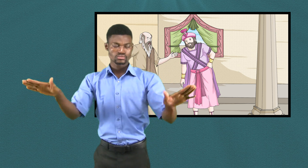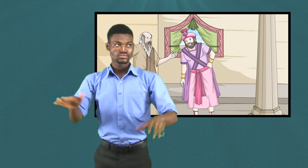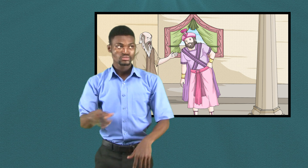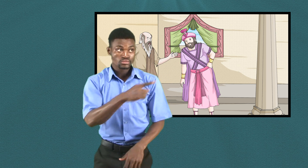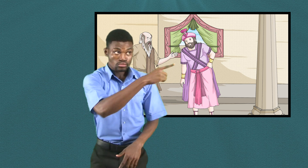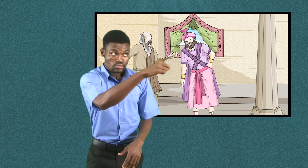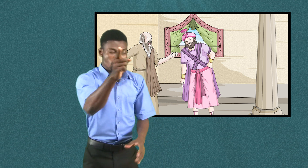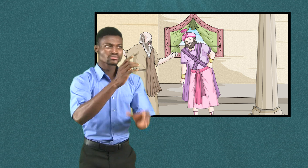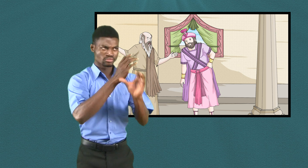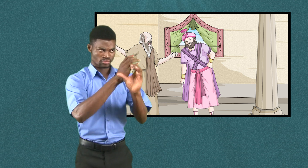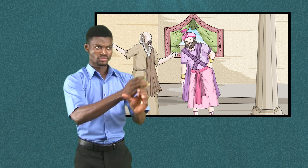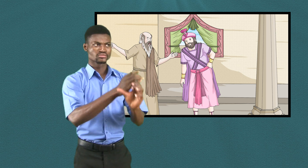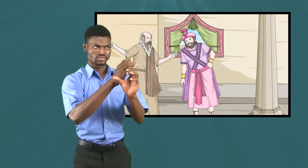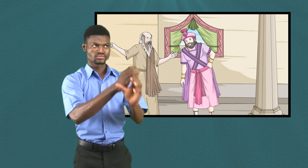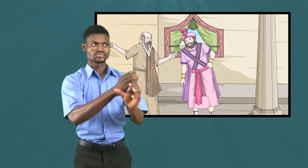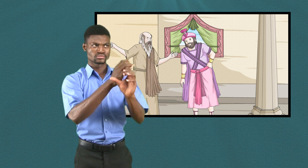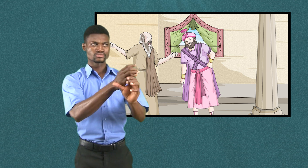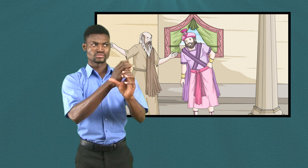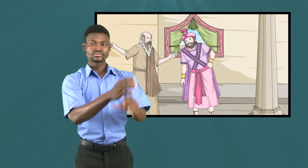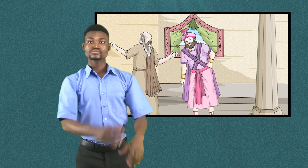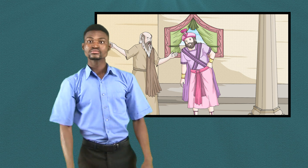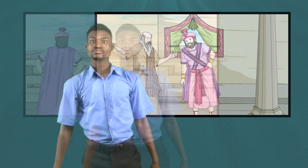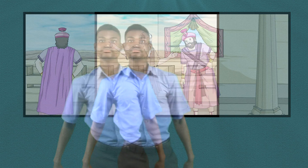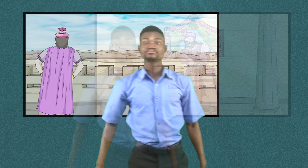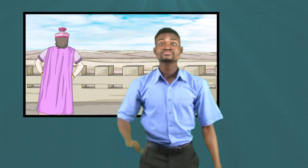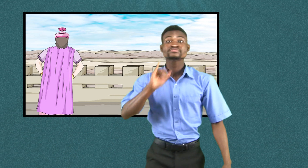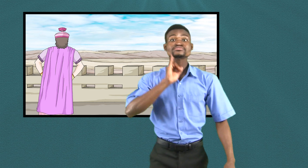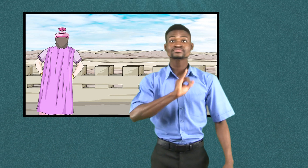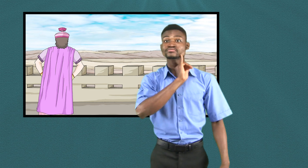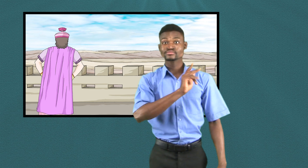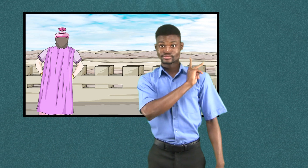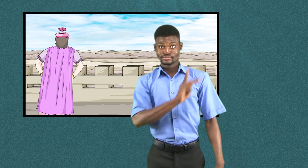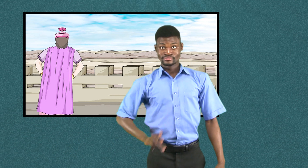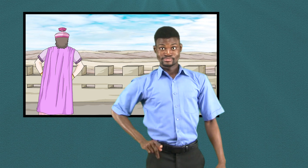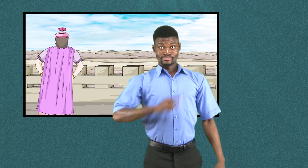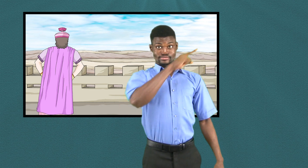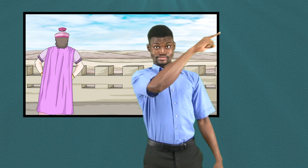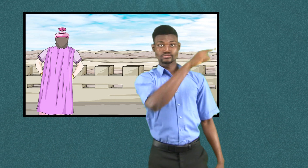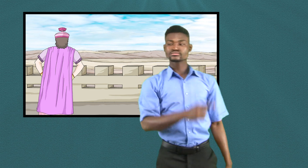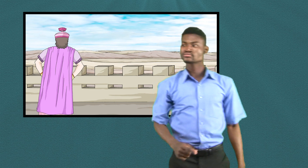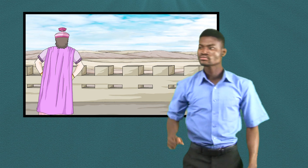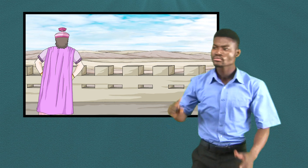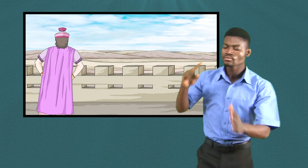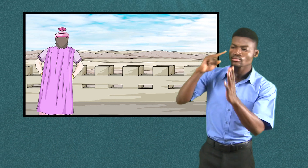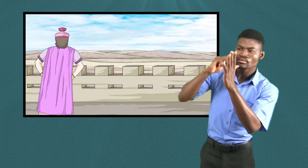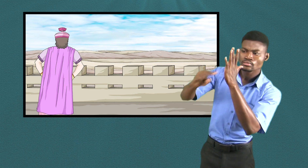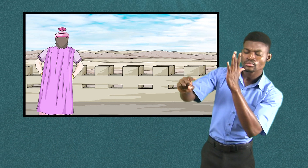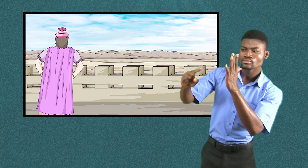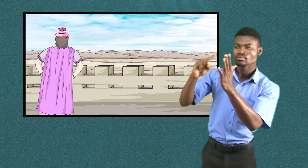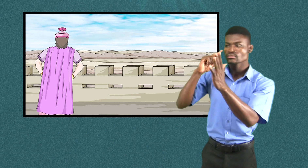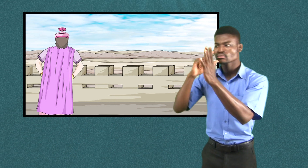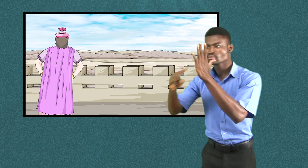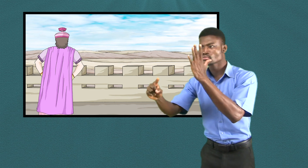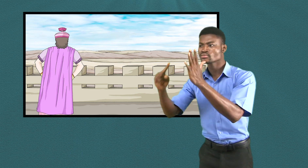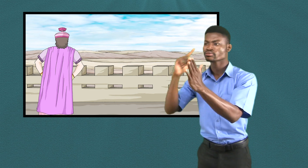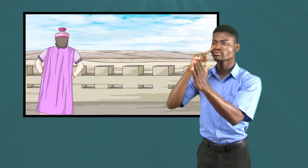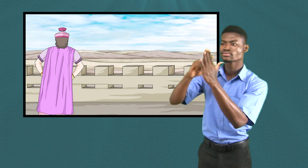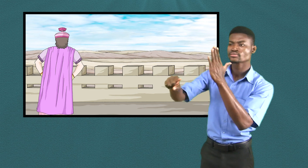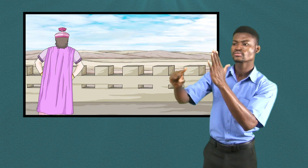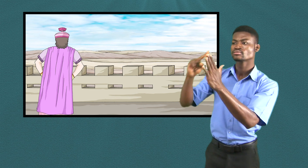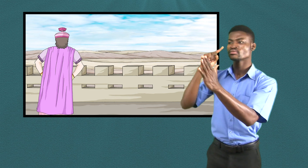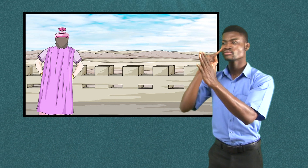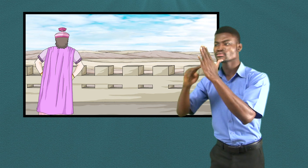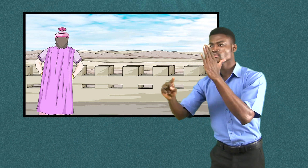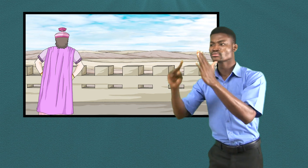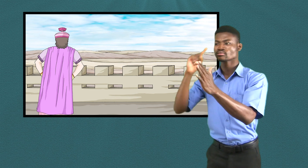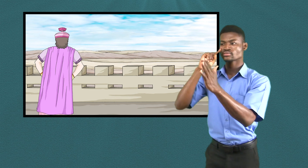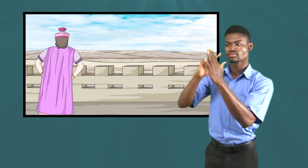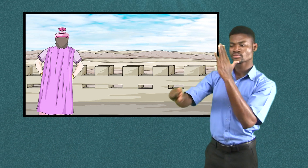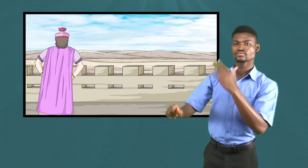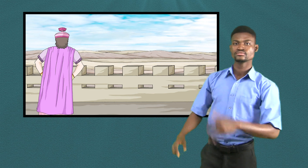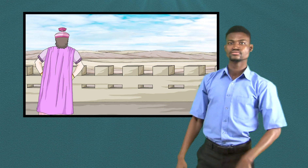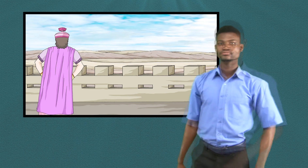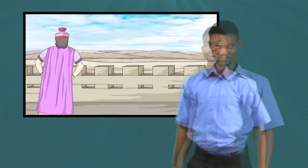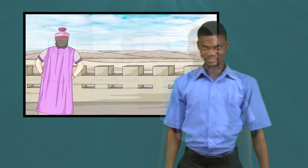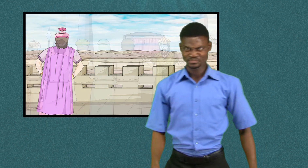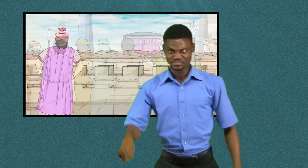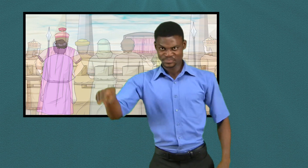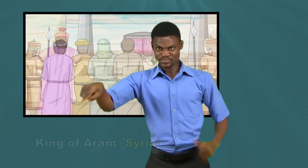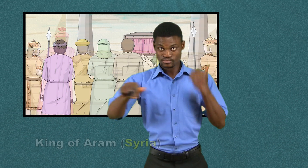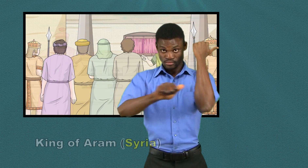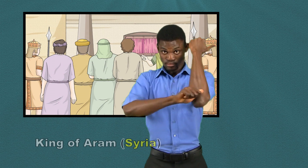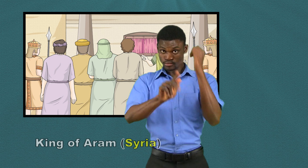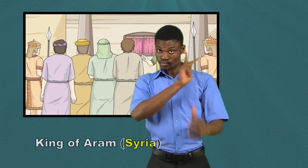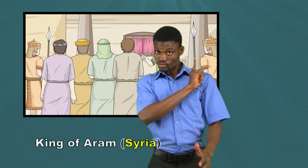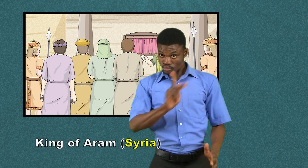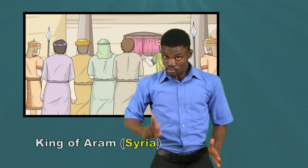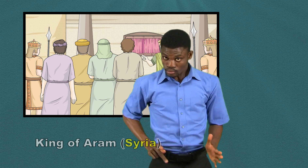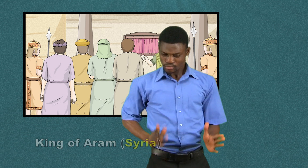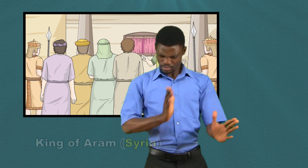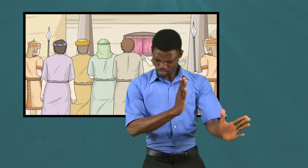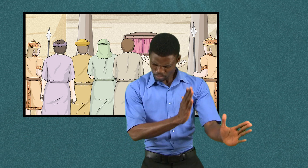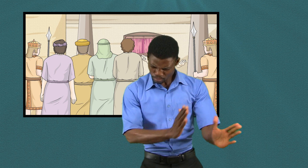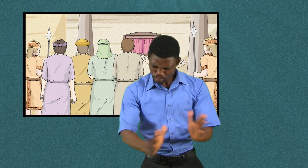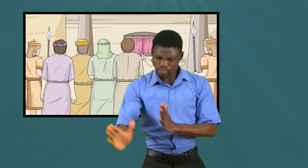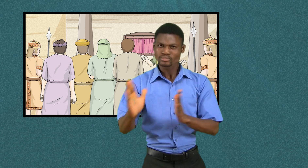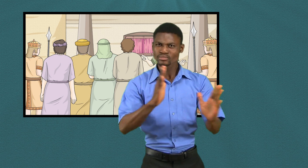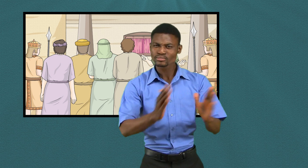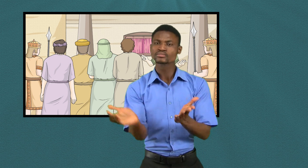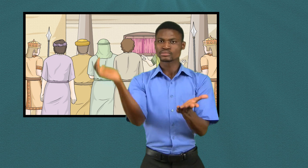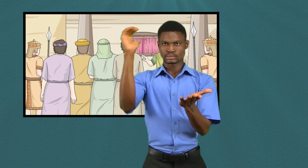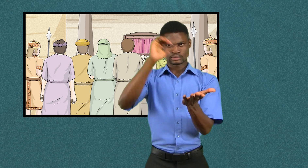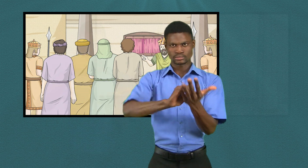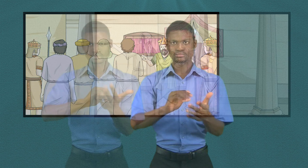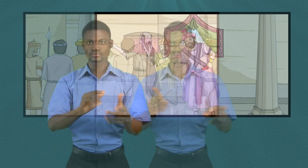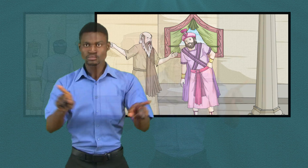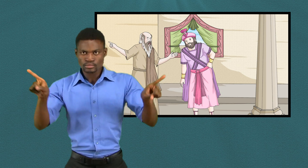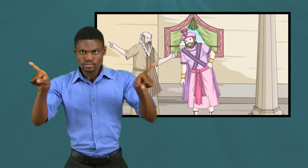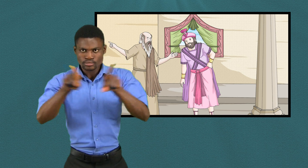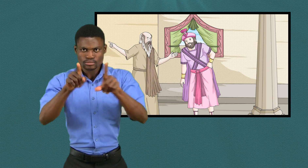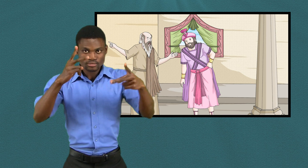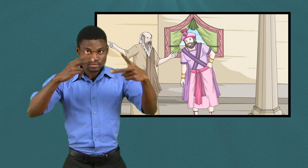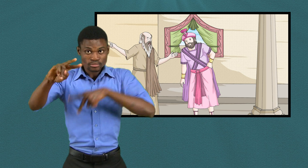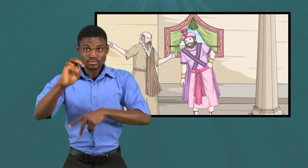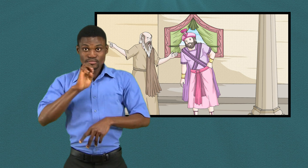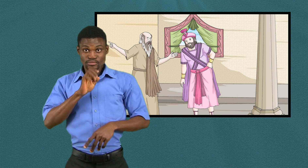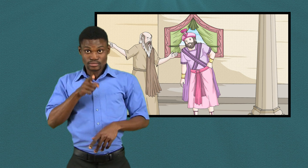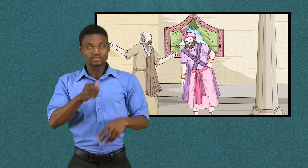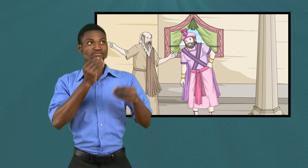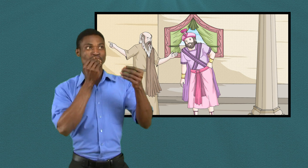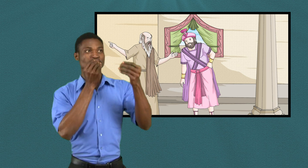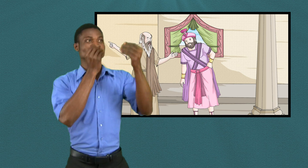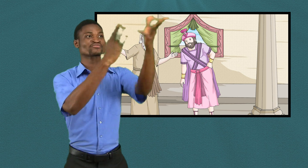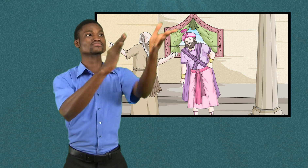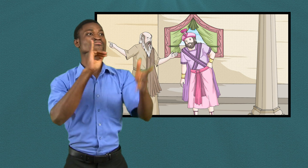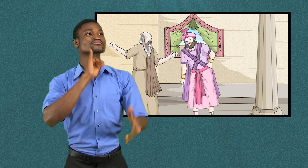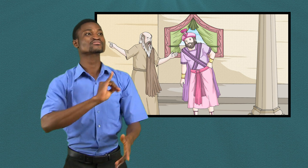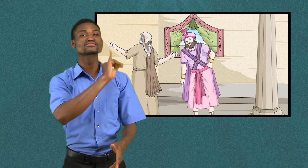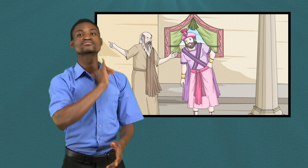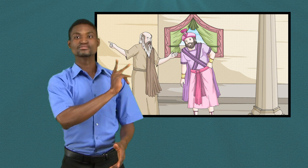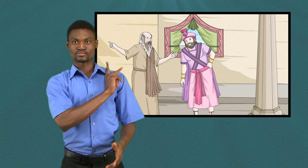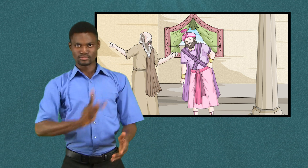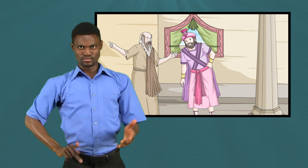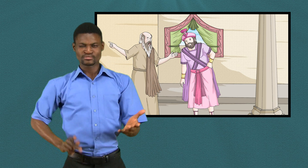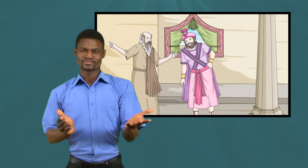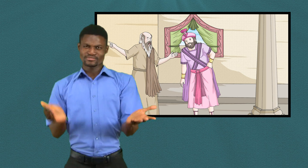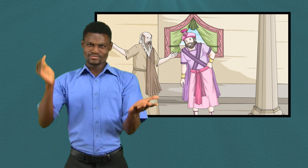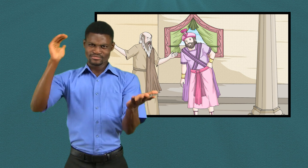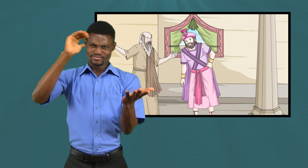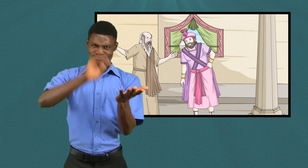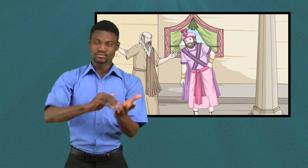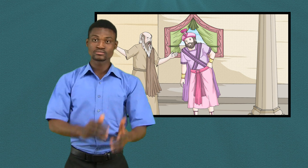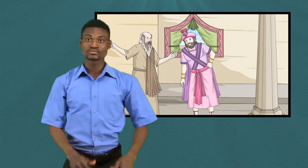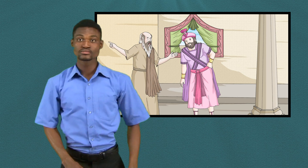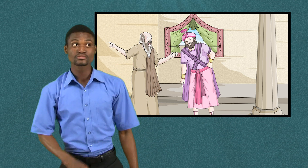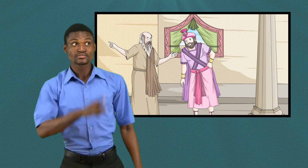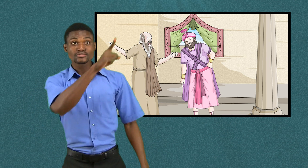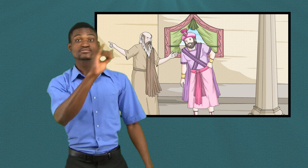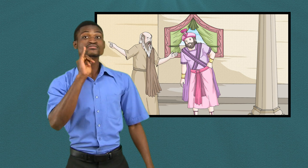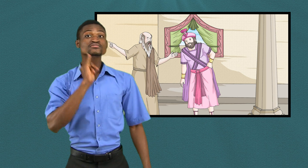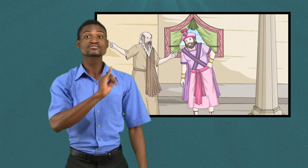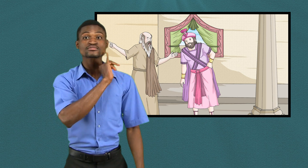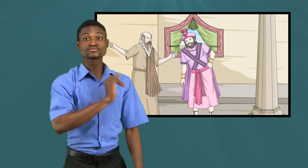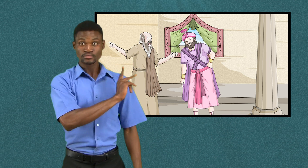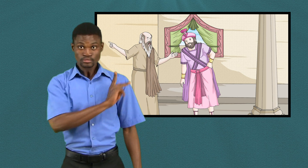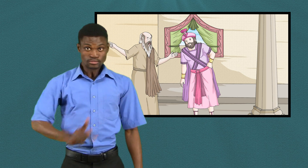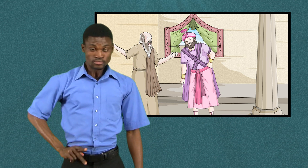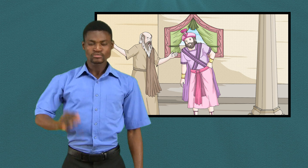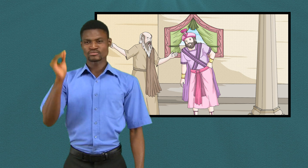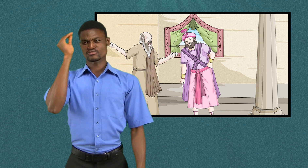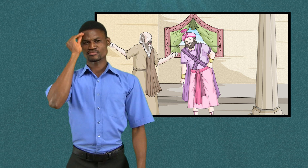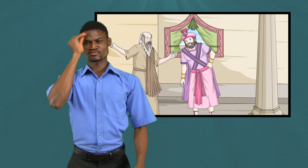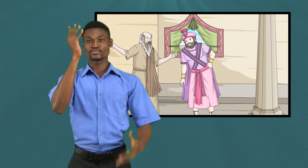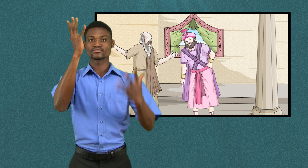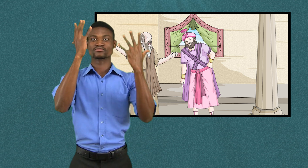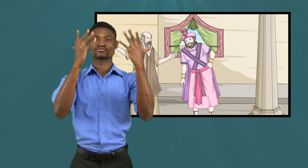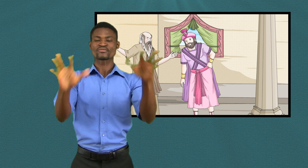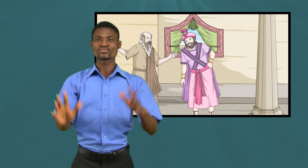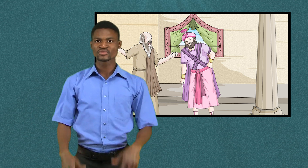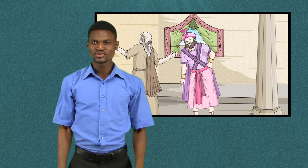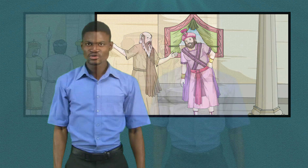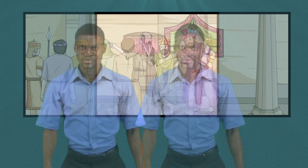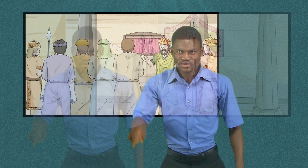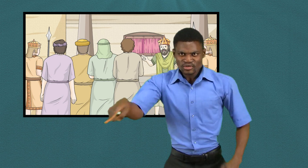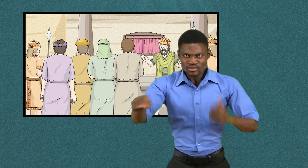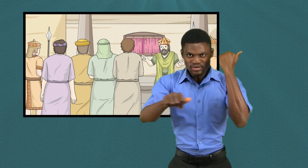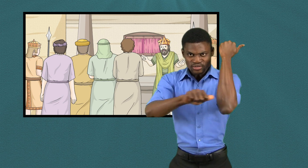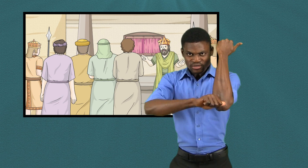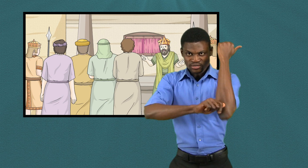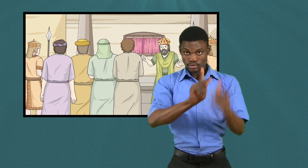So the king of Israel sent word to the place the man of God had pointed out. Time and again Elisha warned the king, so that he was on his guard in such places.